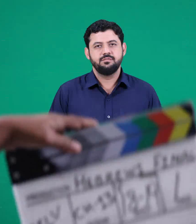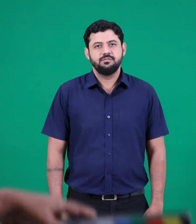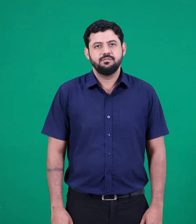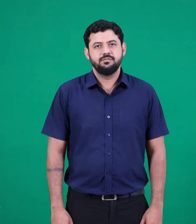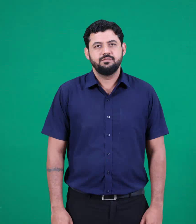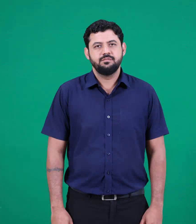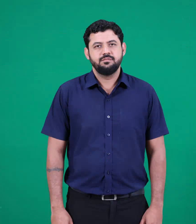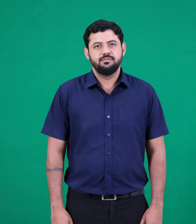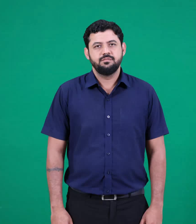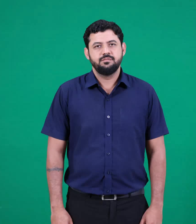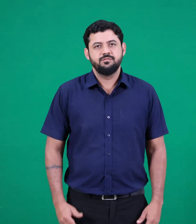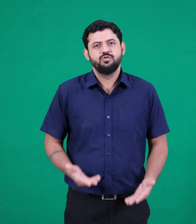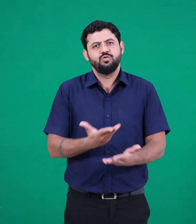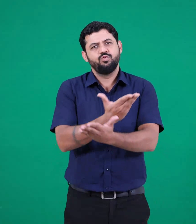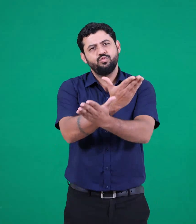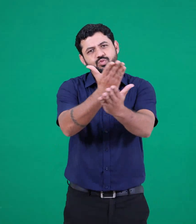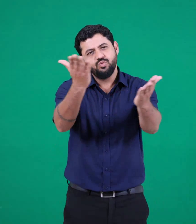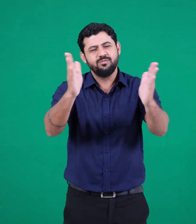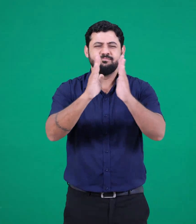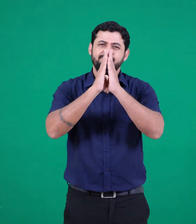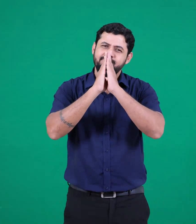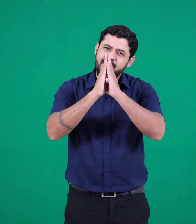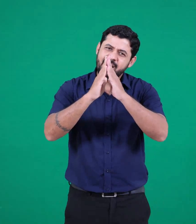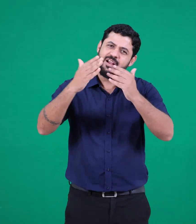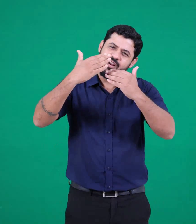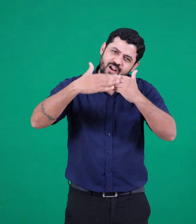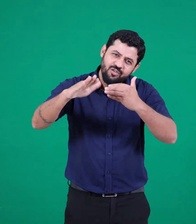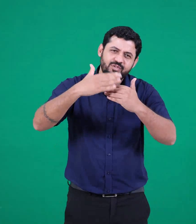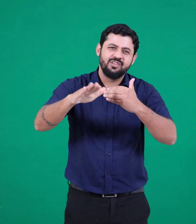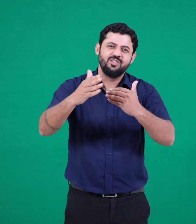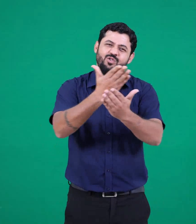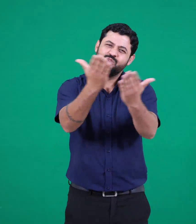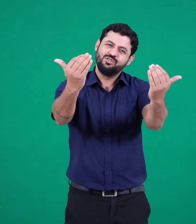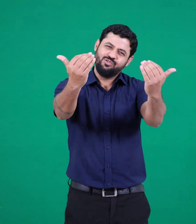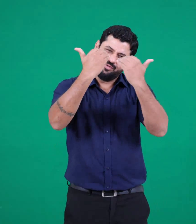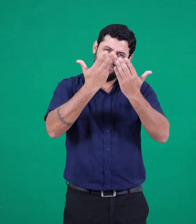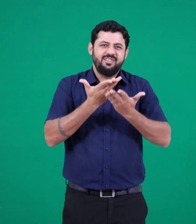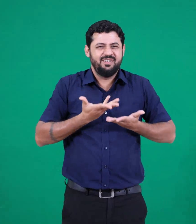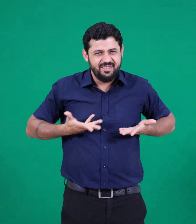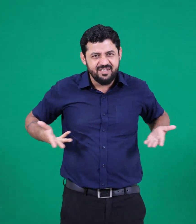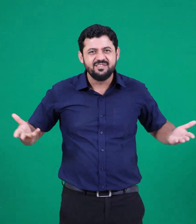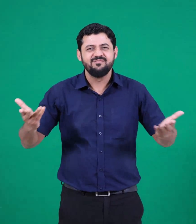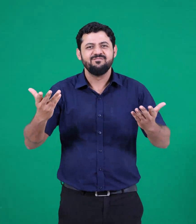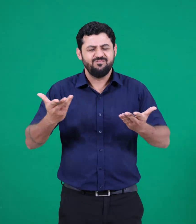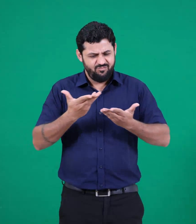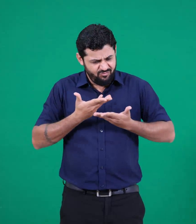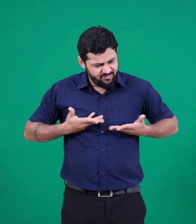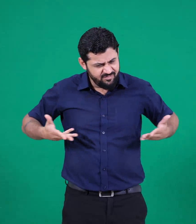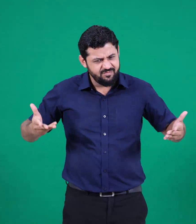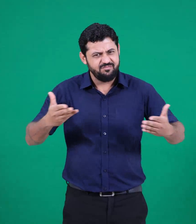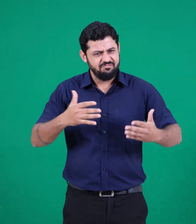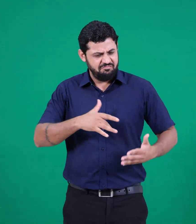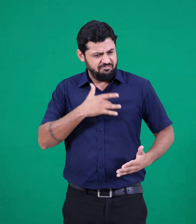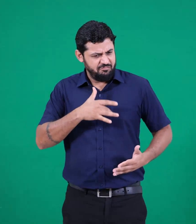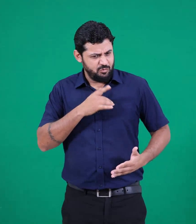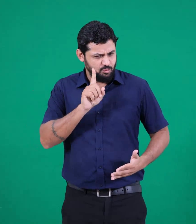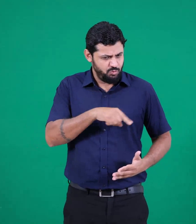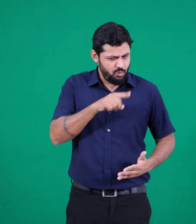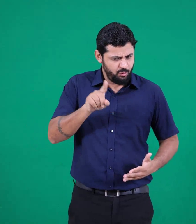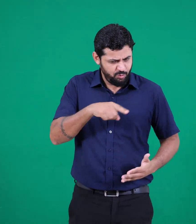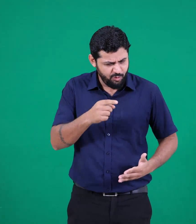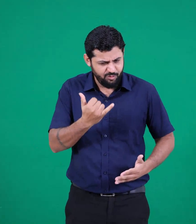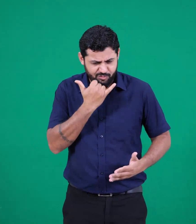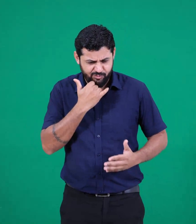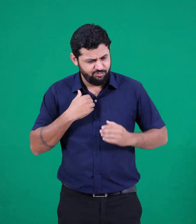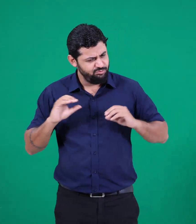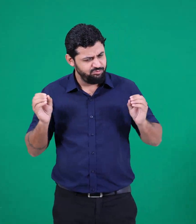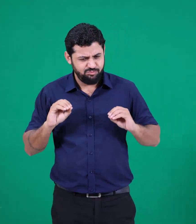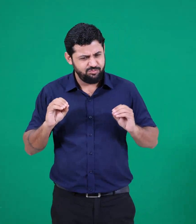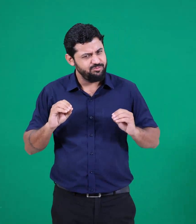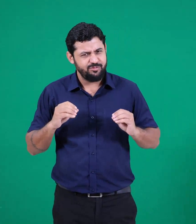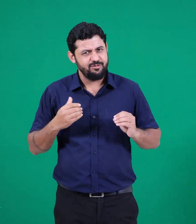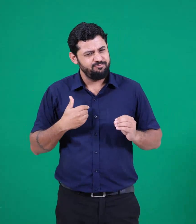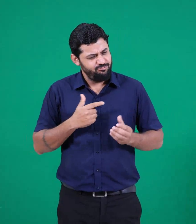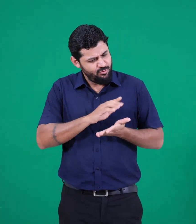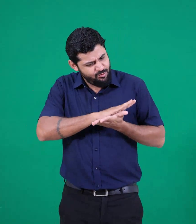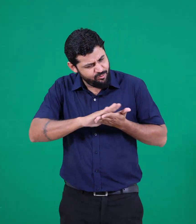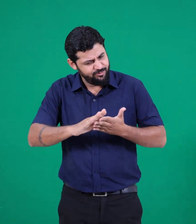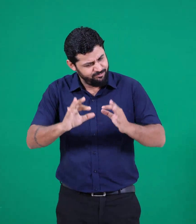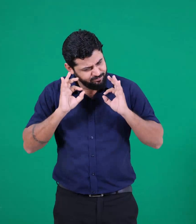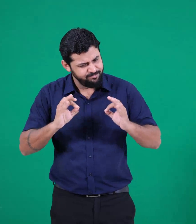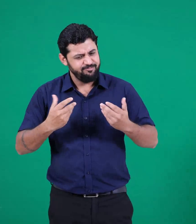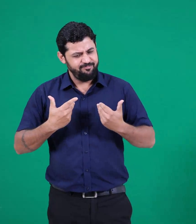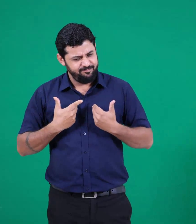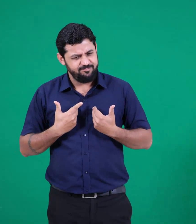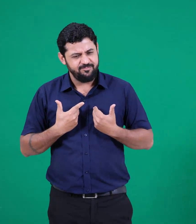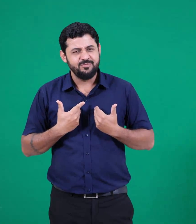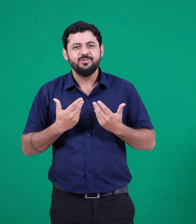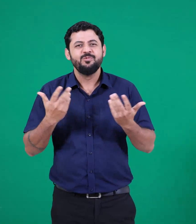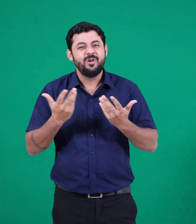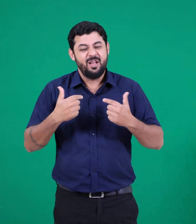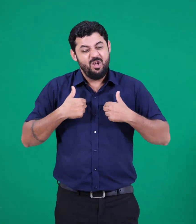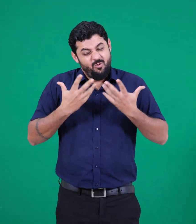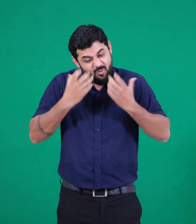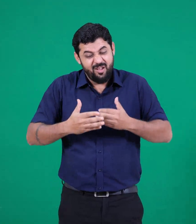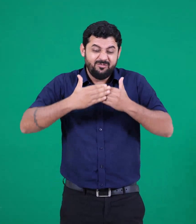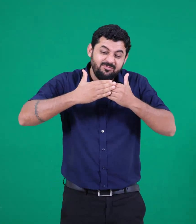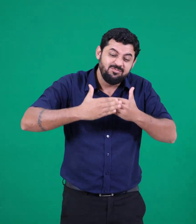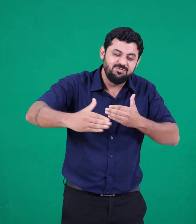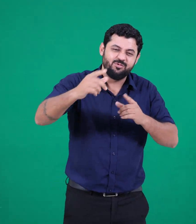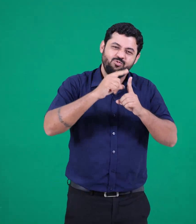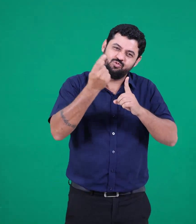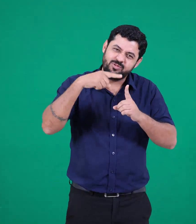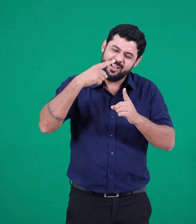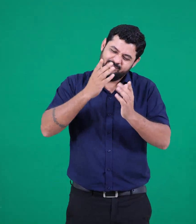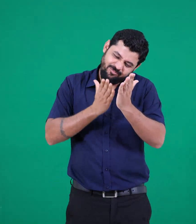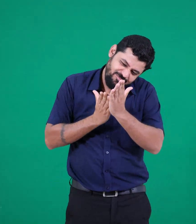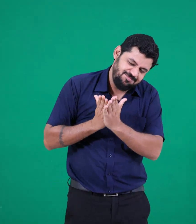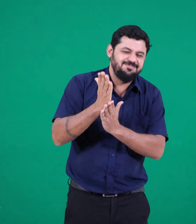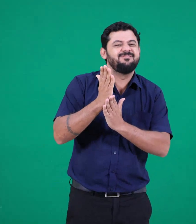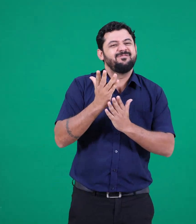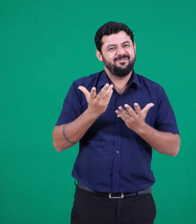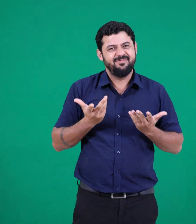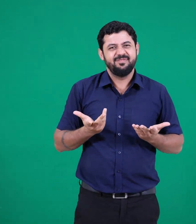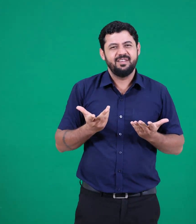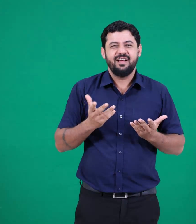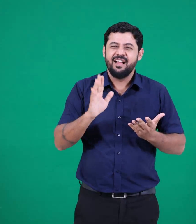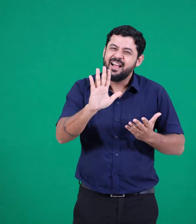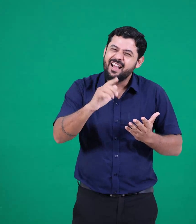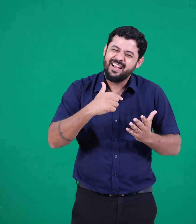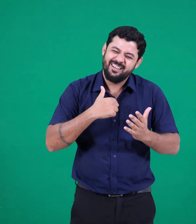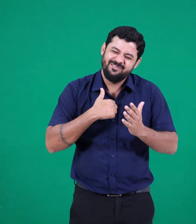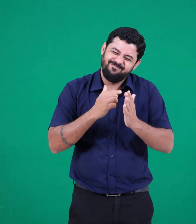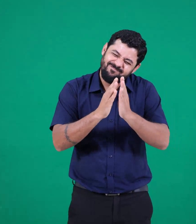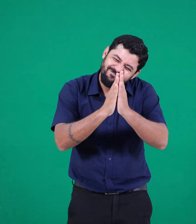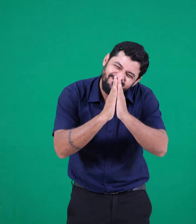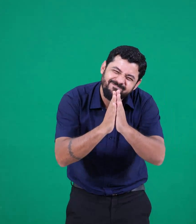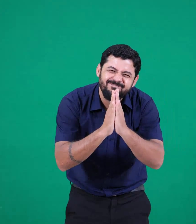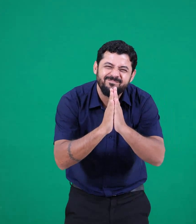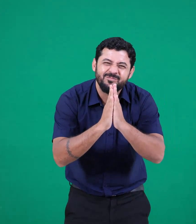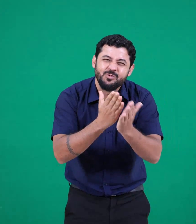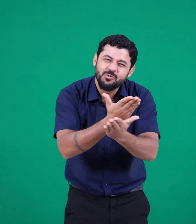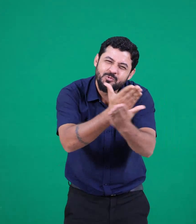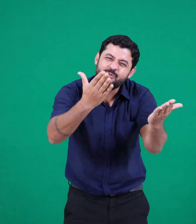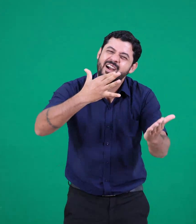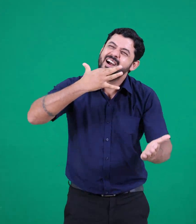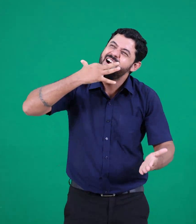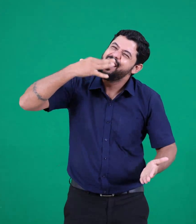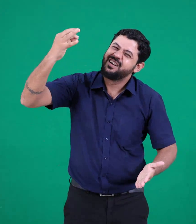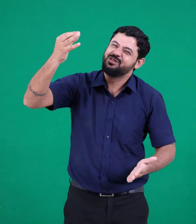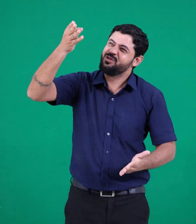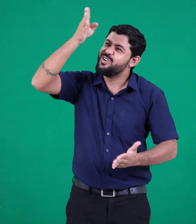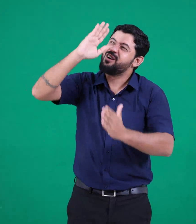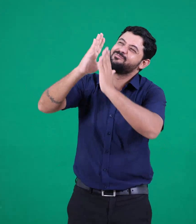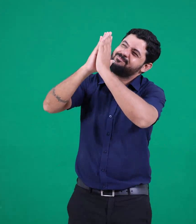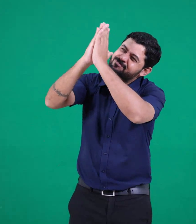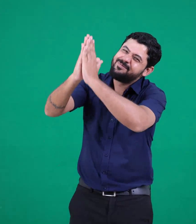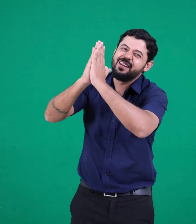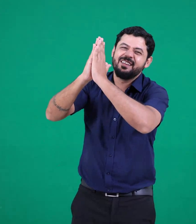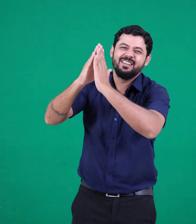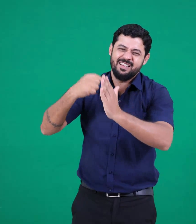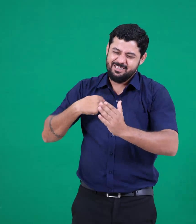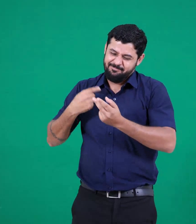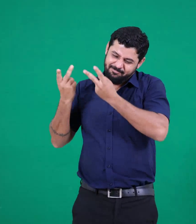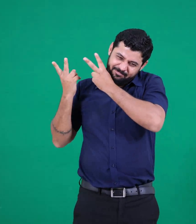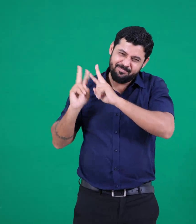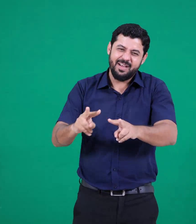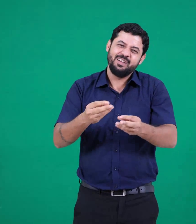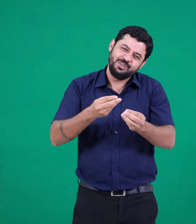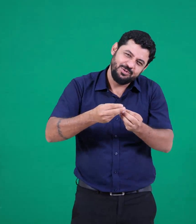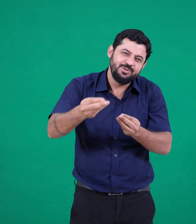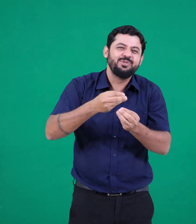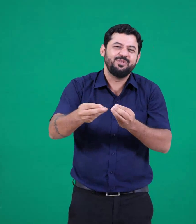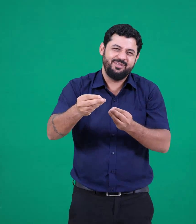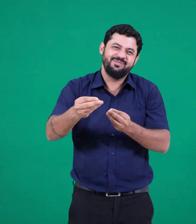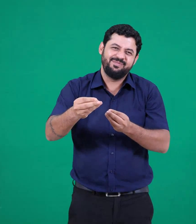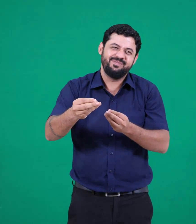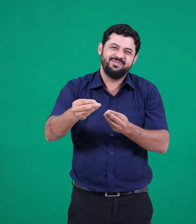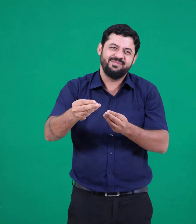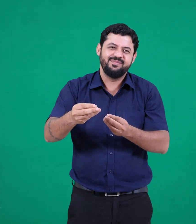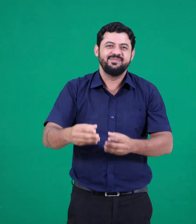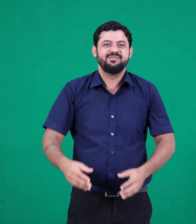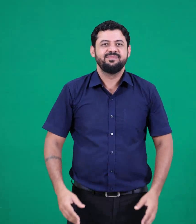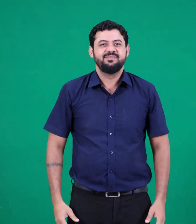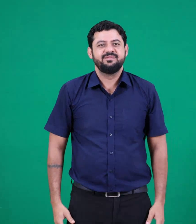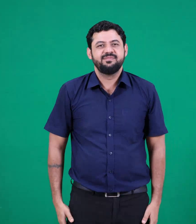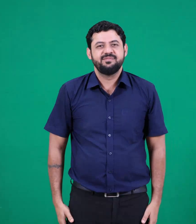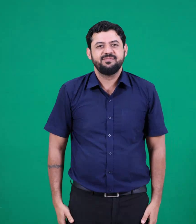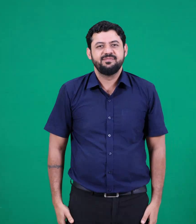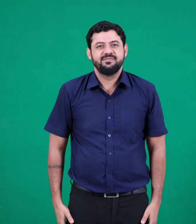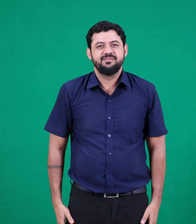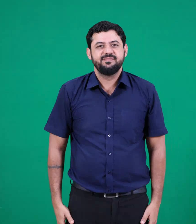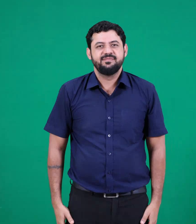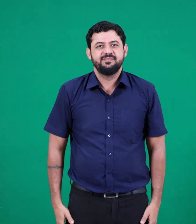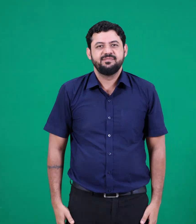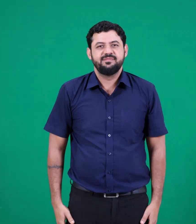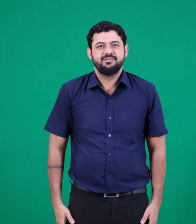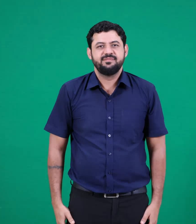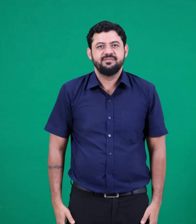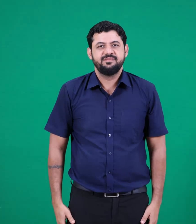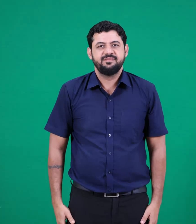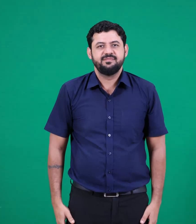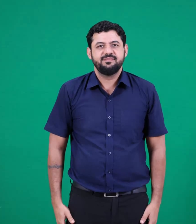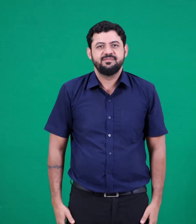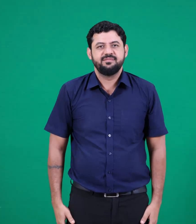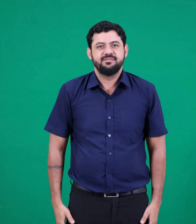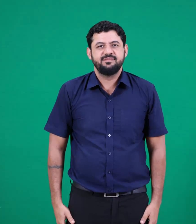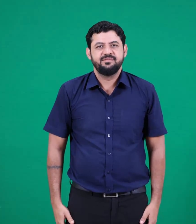Pray for us; we are convinced that we have a clear conscience and desire to live honorably in every way. And I especially urge you to pray that I may be restored to you soon.